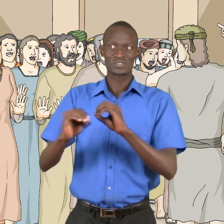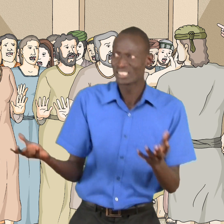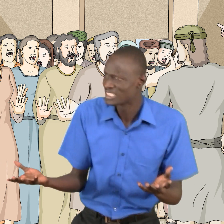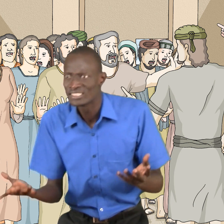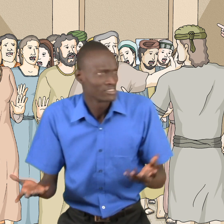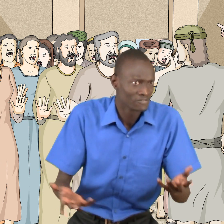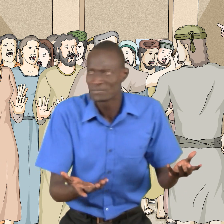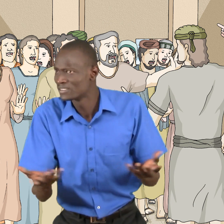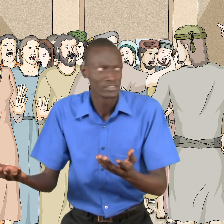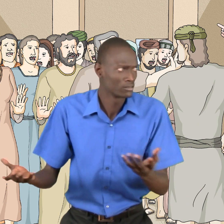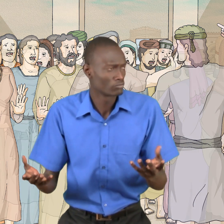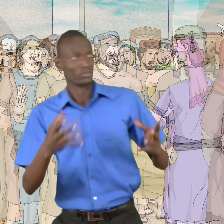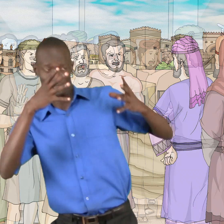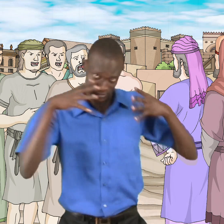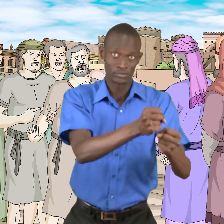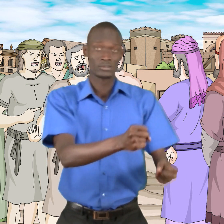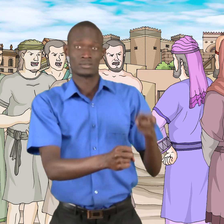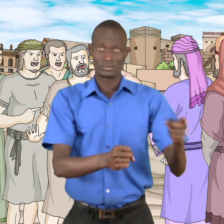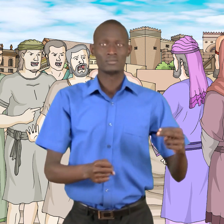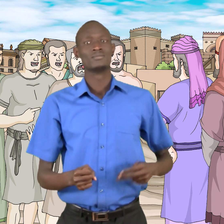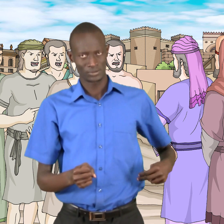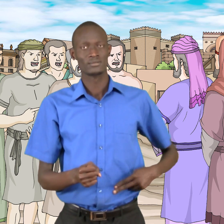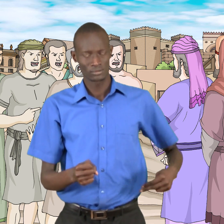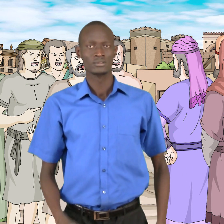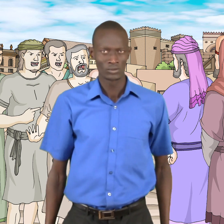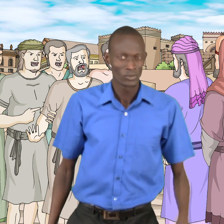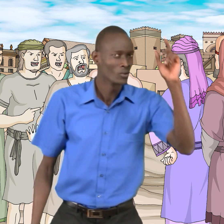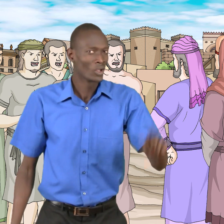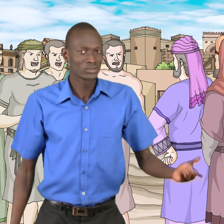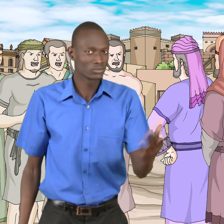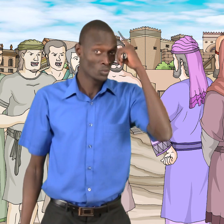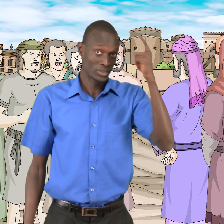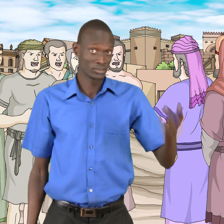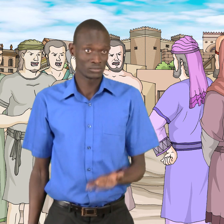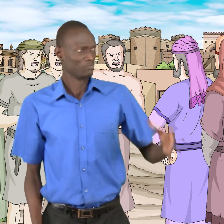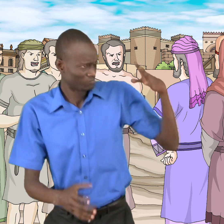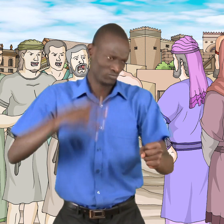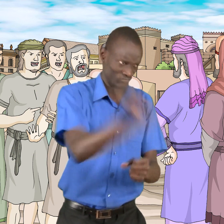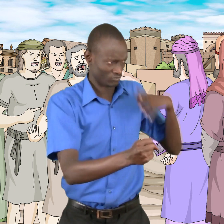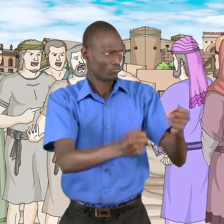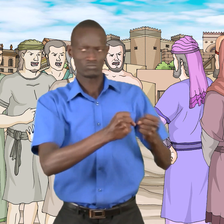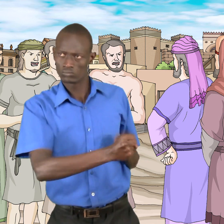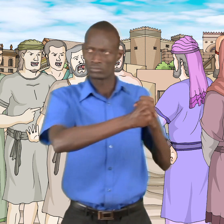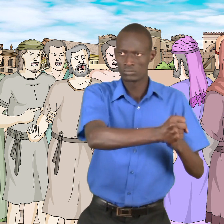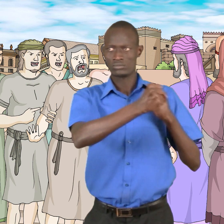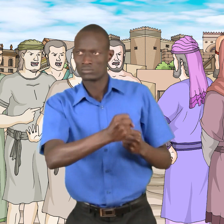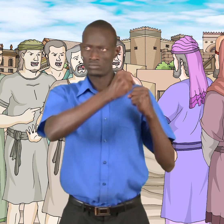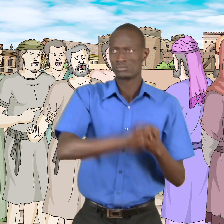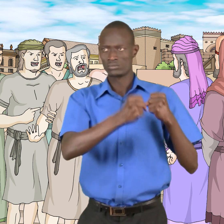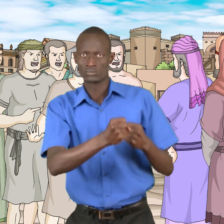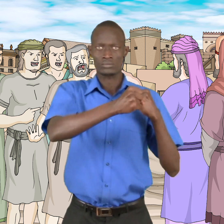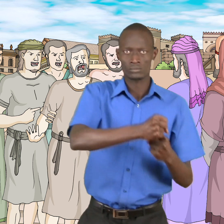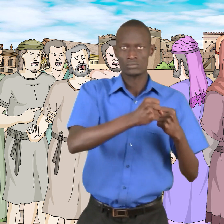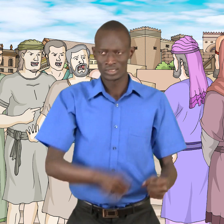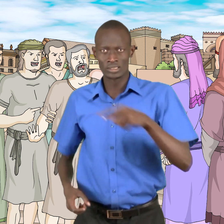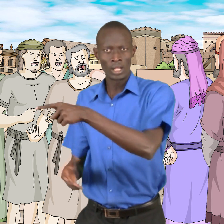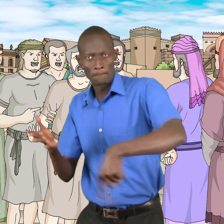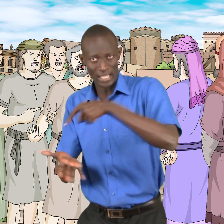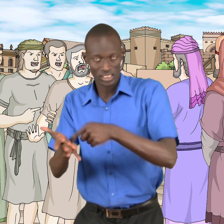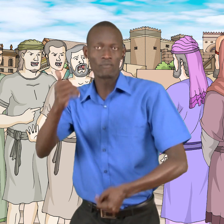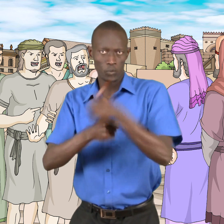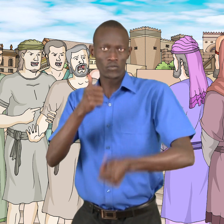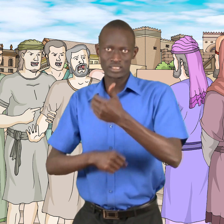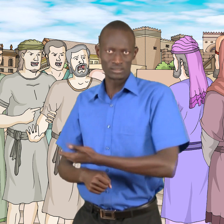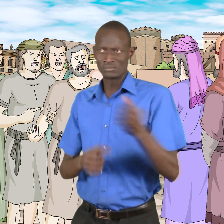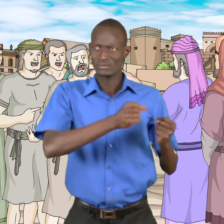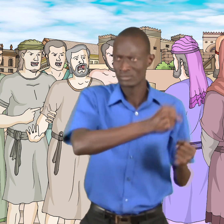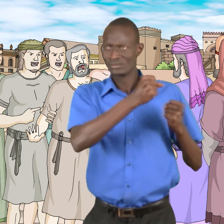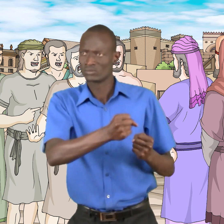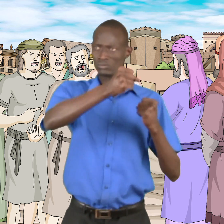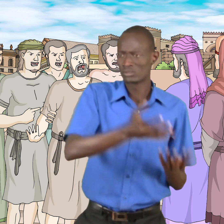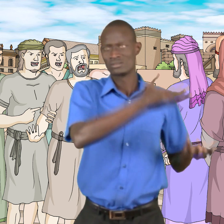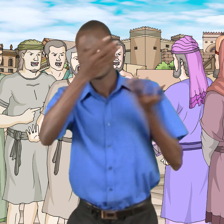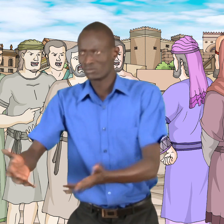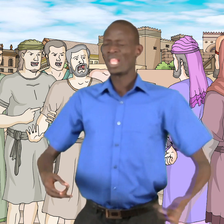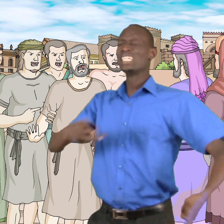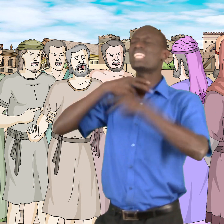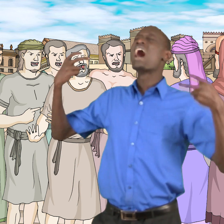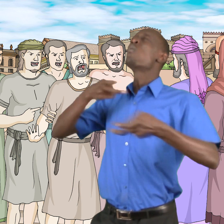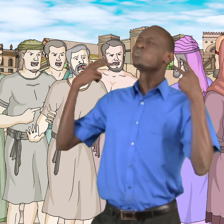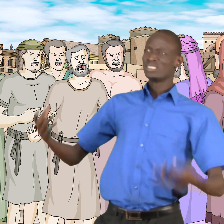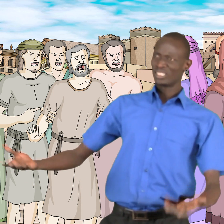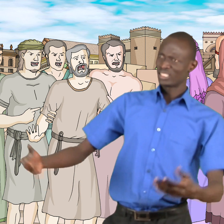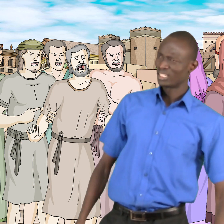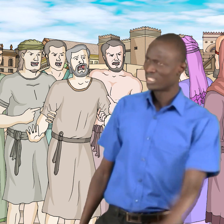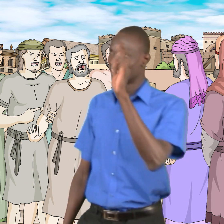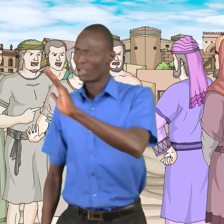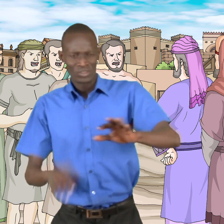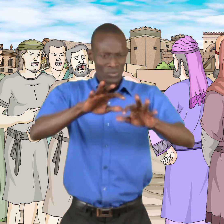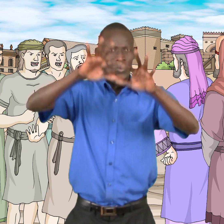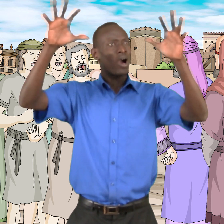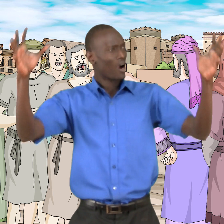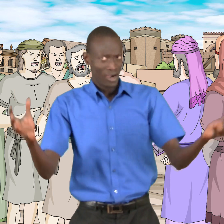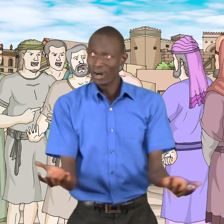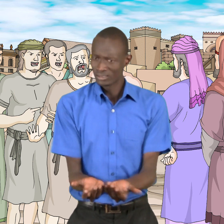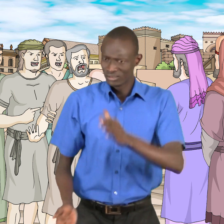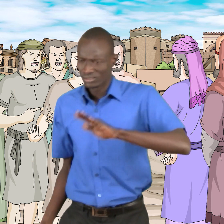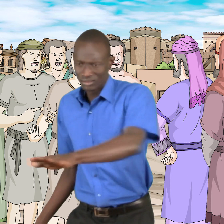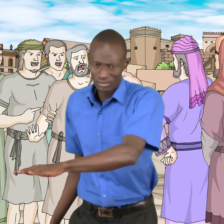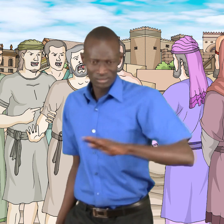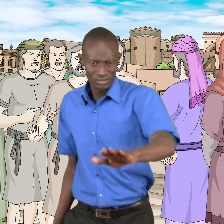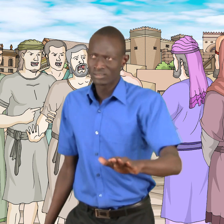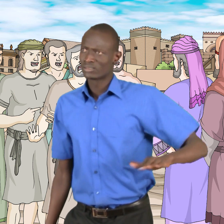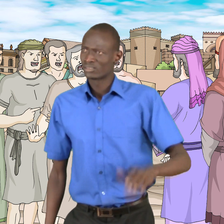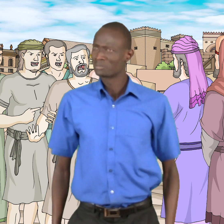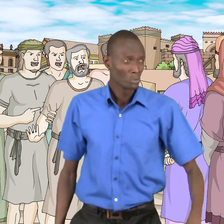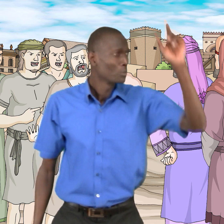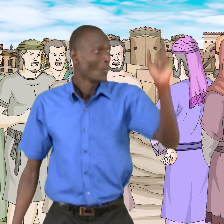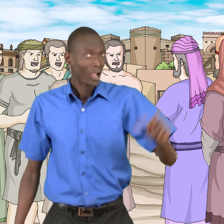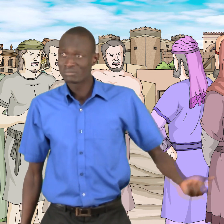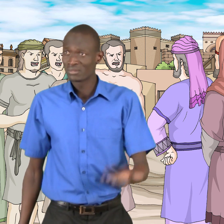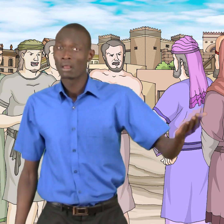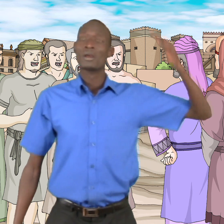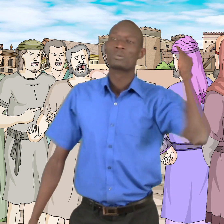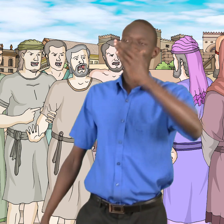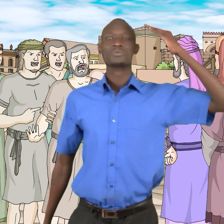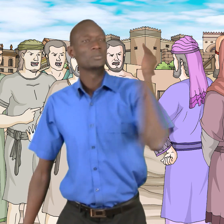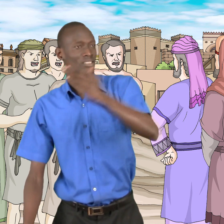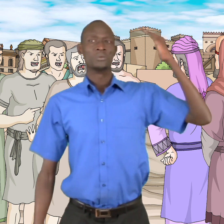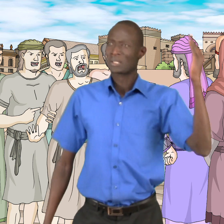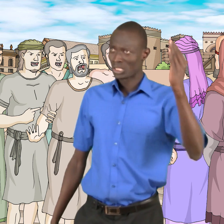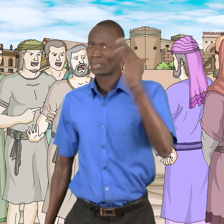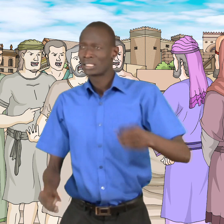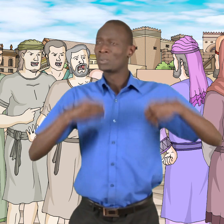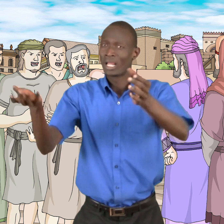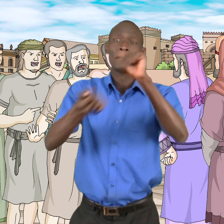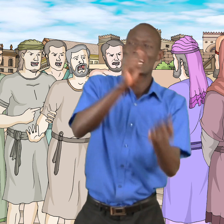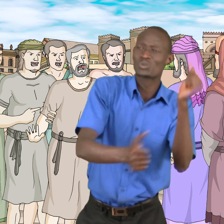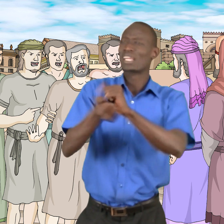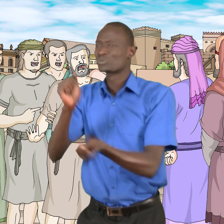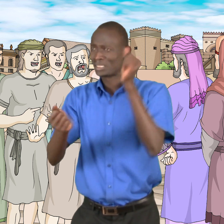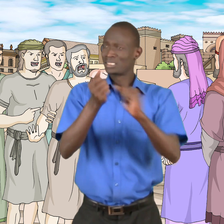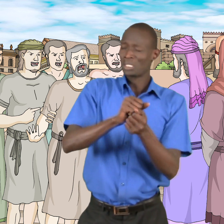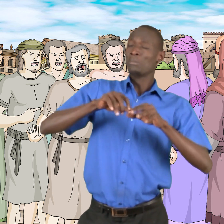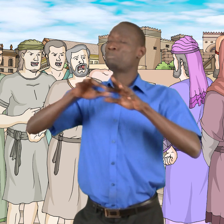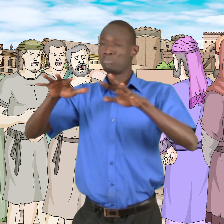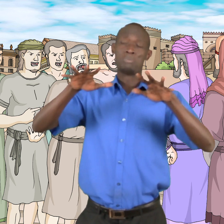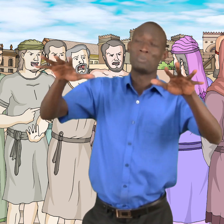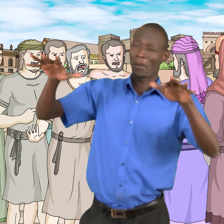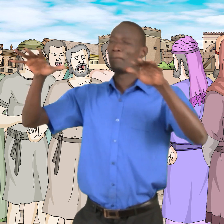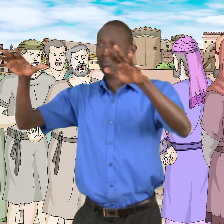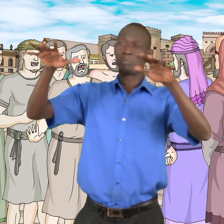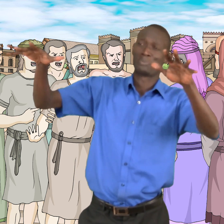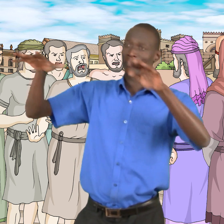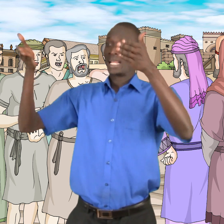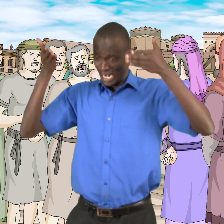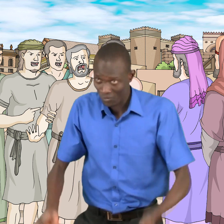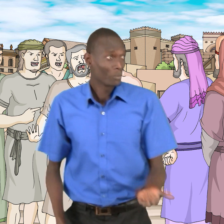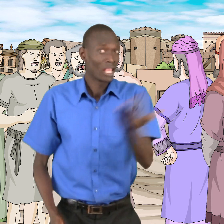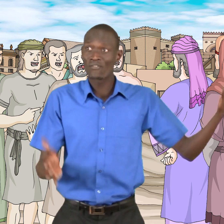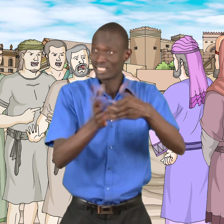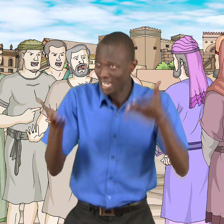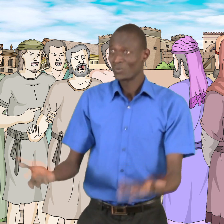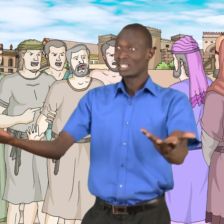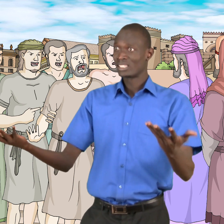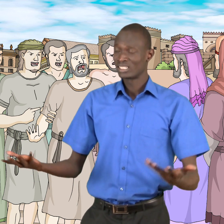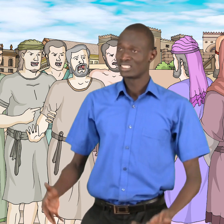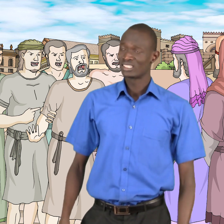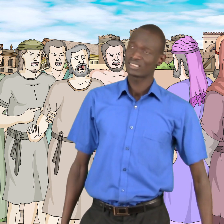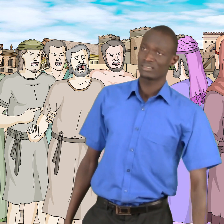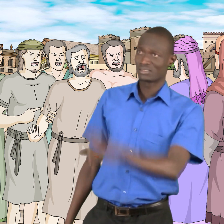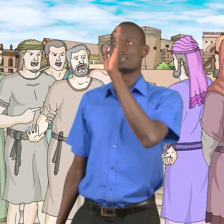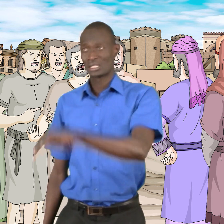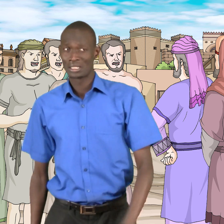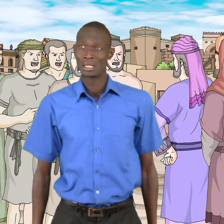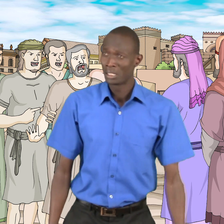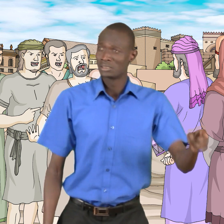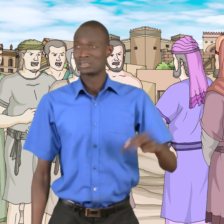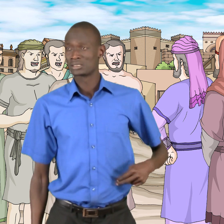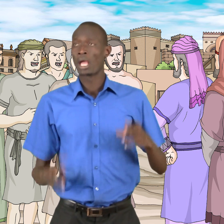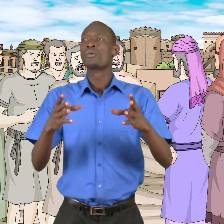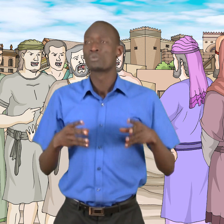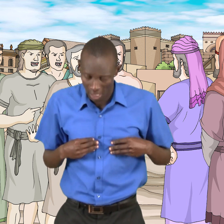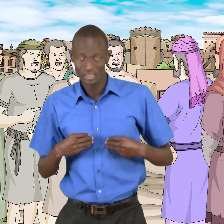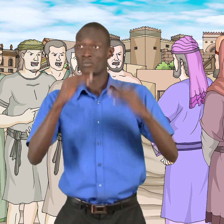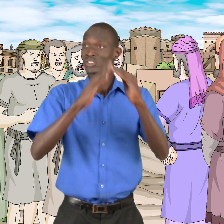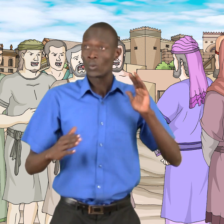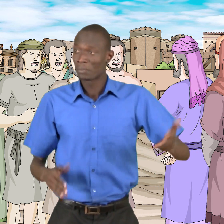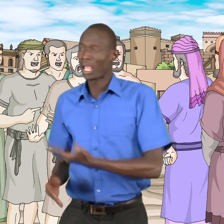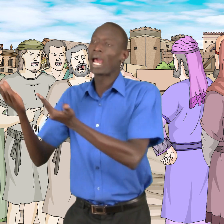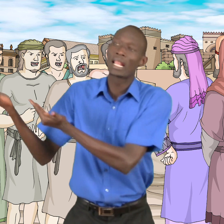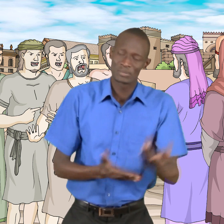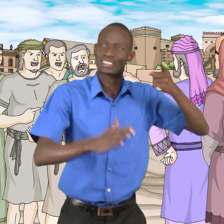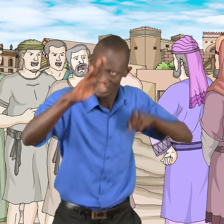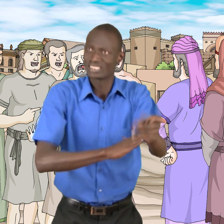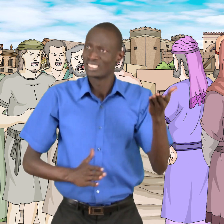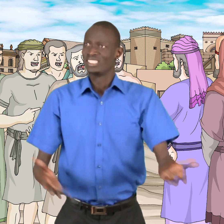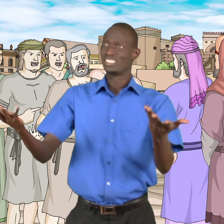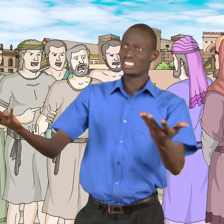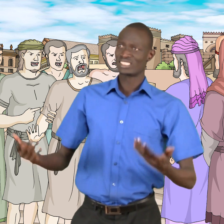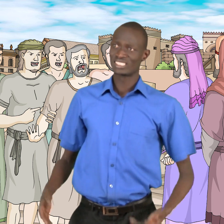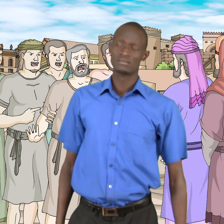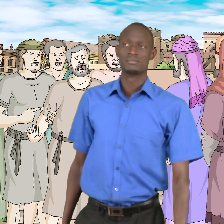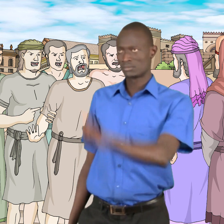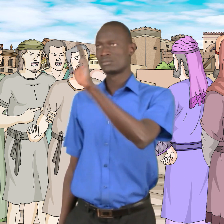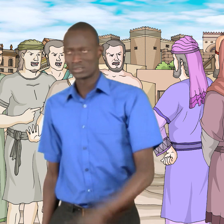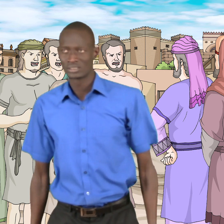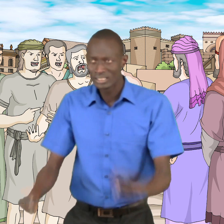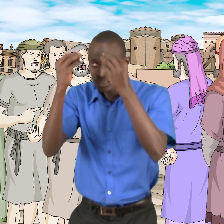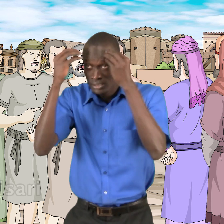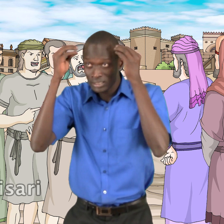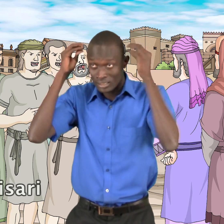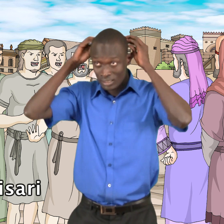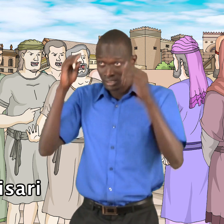But when they could not find them, they dragged Jason and some other brothers before the city officials, shouting, “These men who have turned the world upside down have now come here, and Jason has welcomed them into his home.